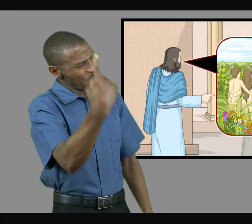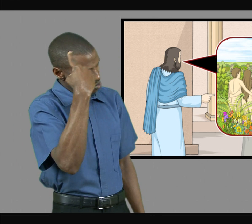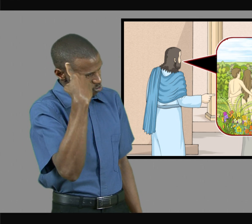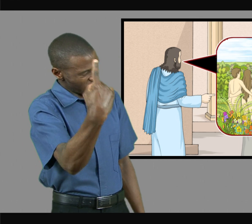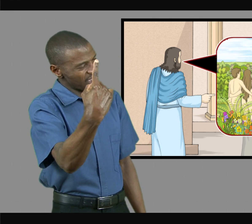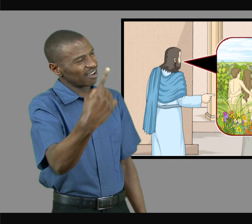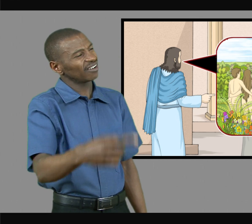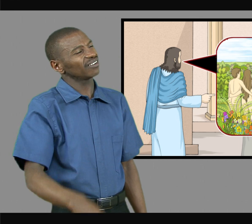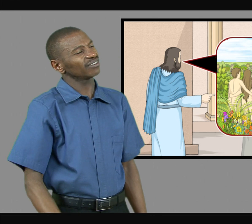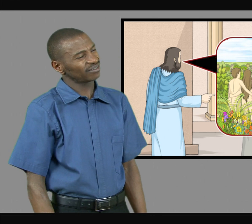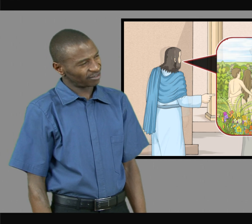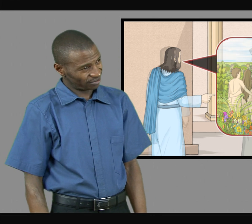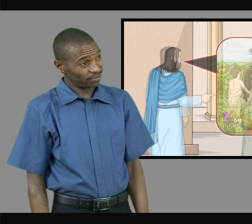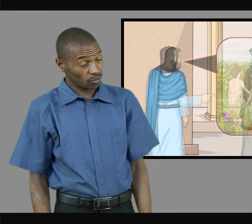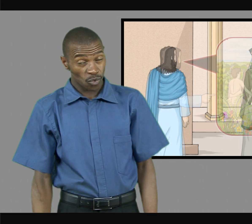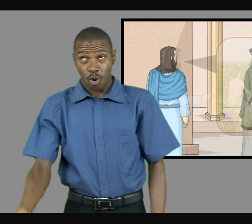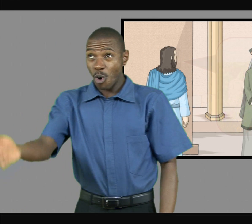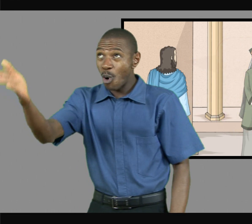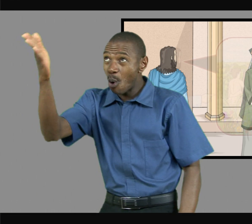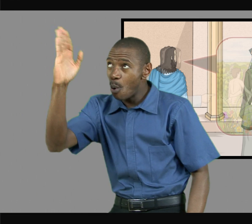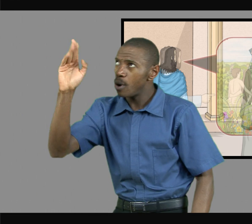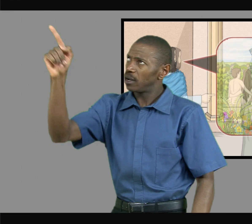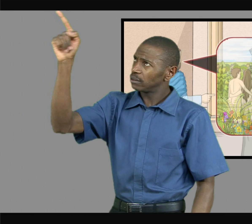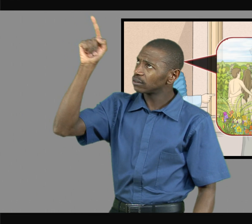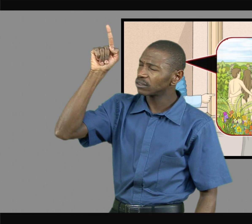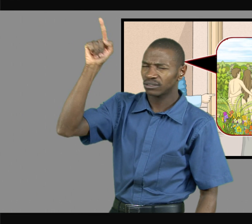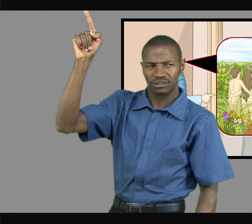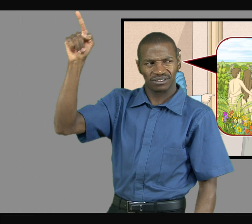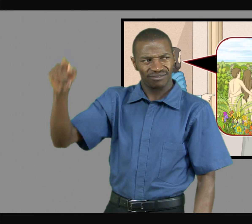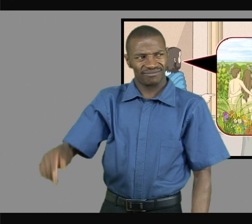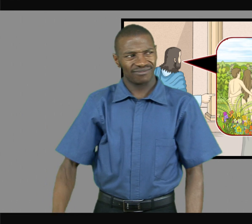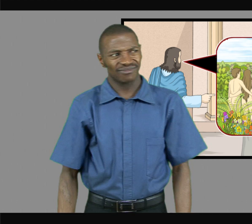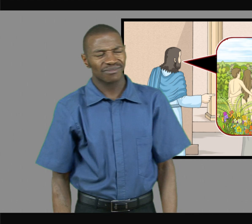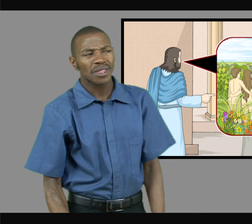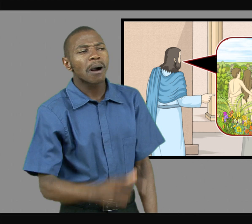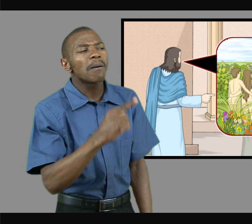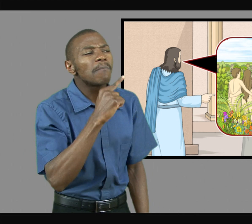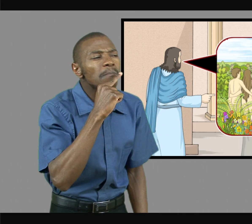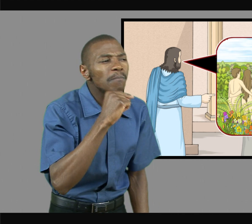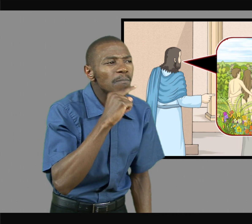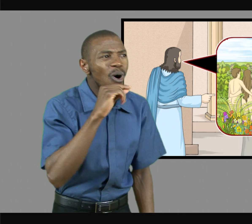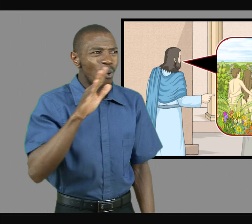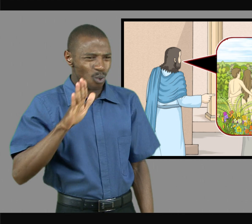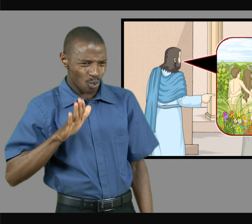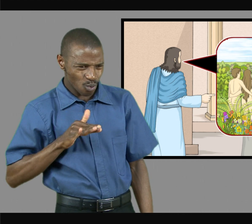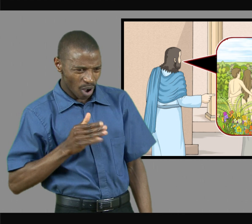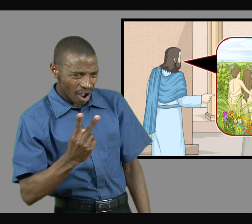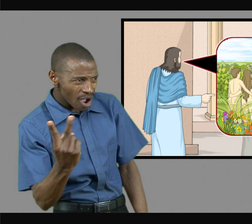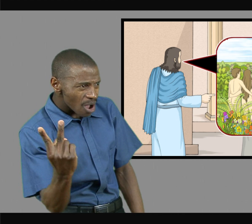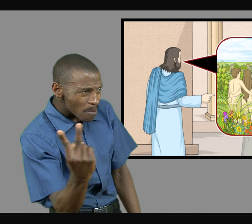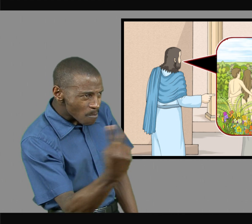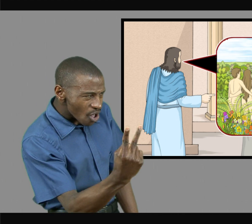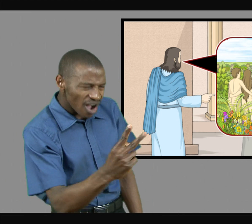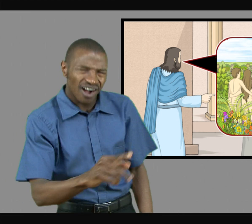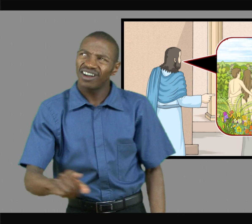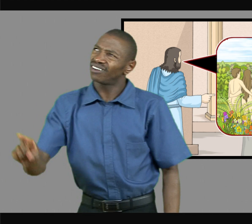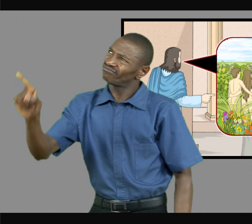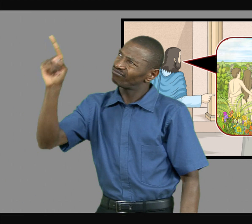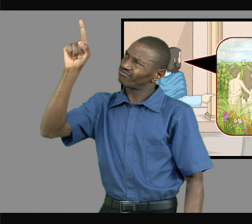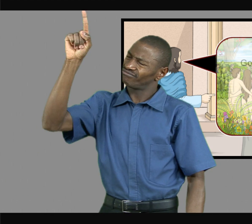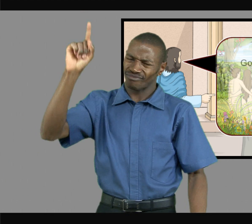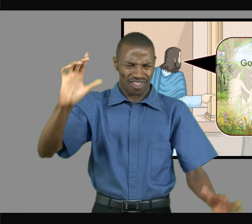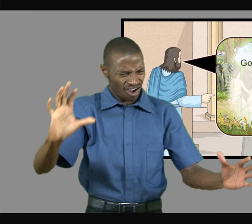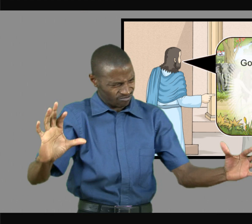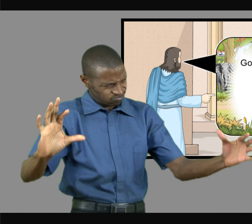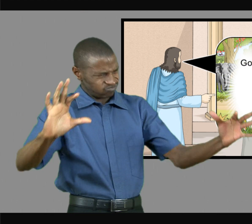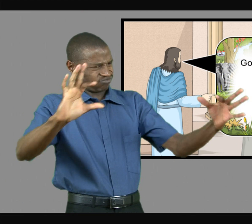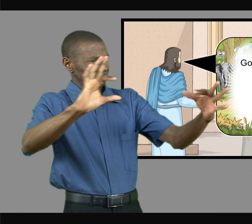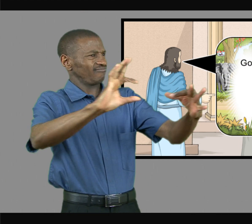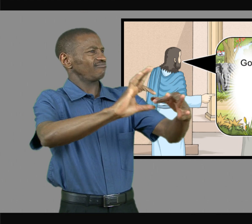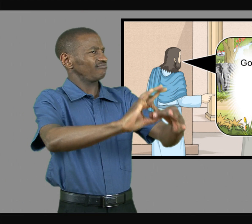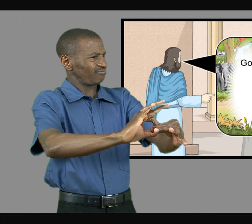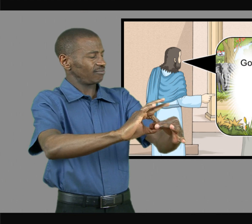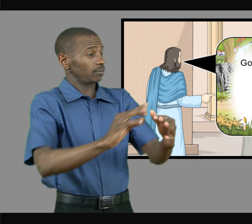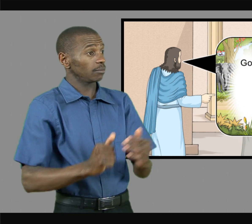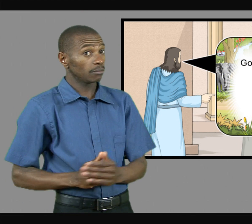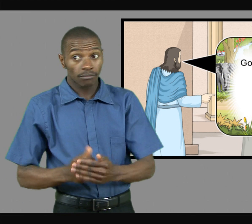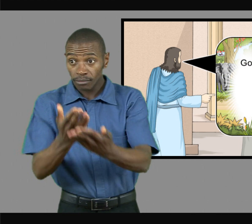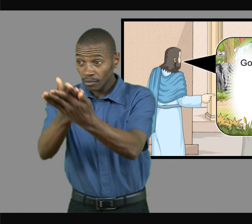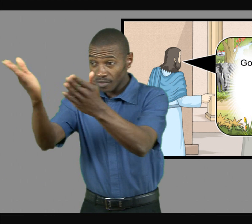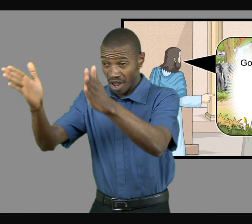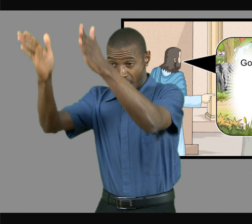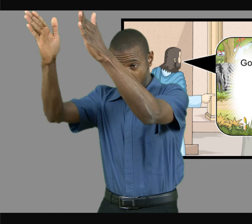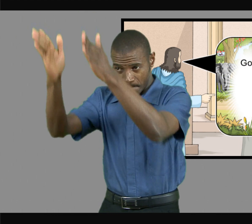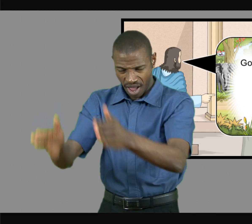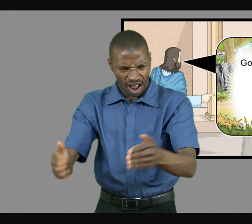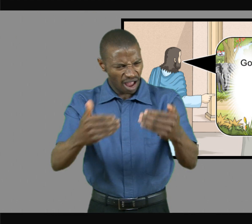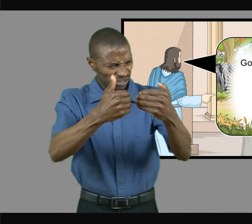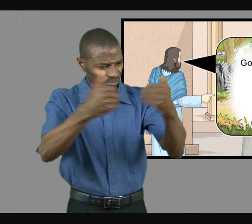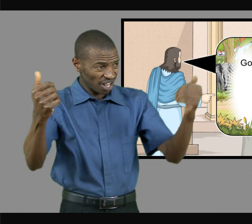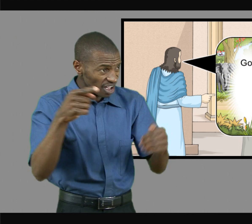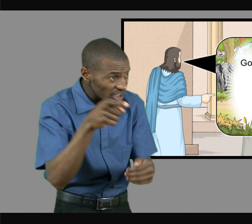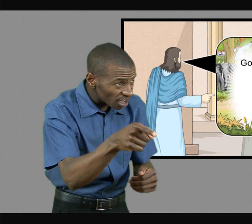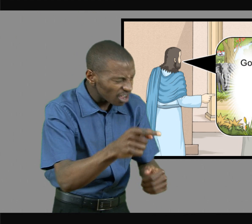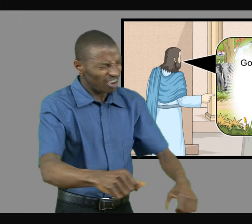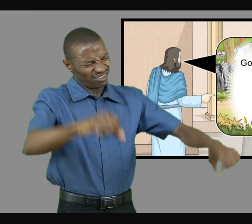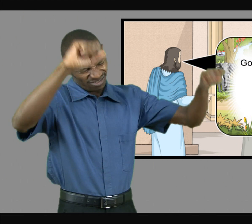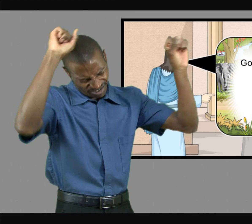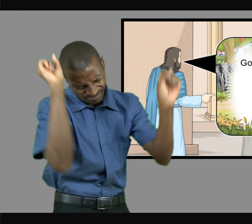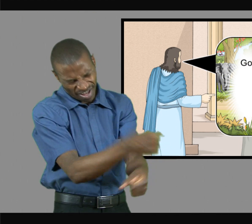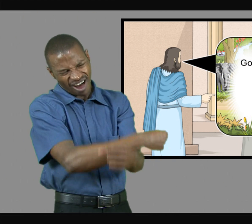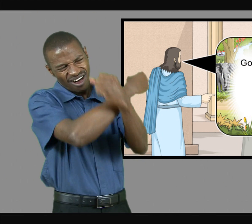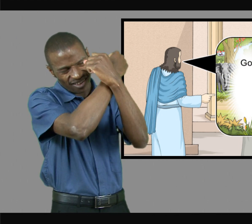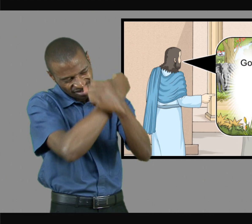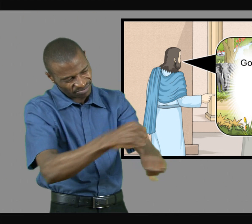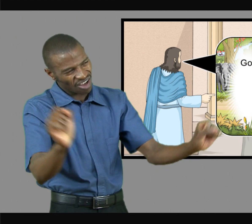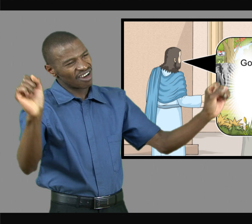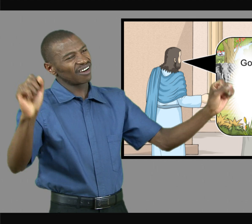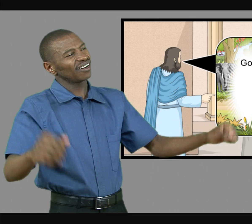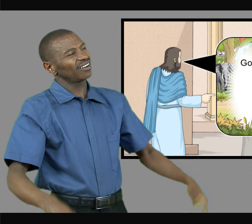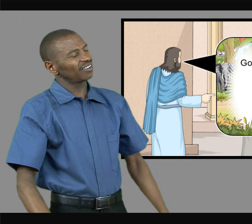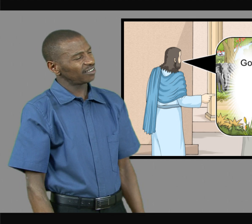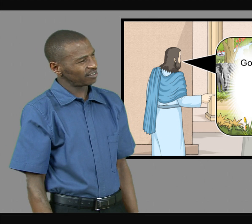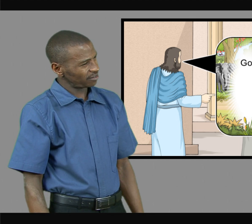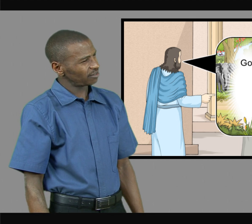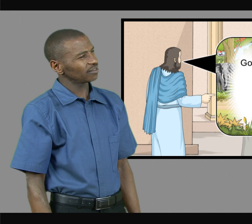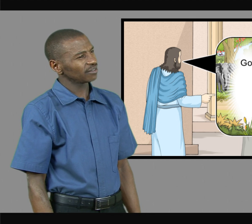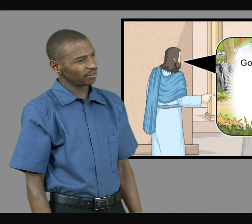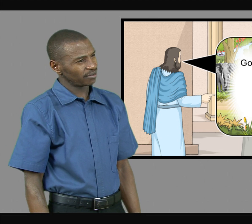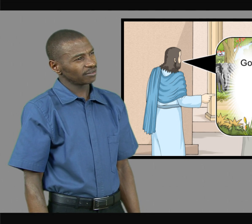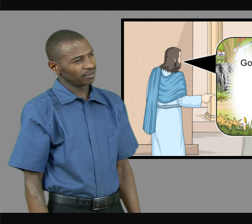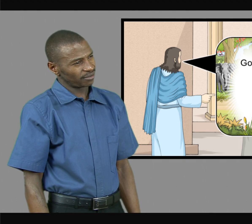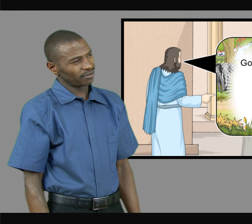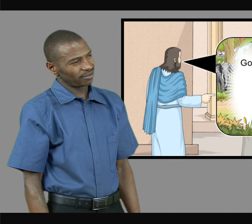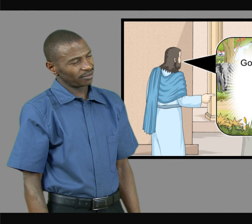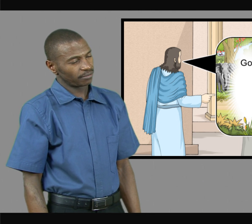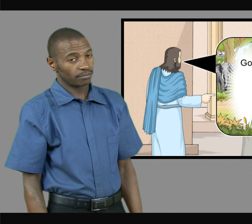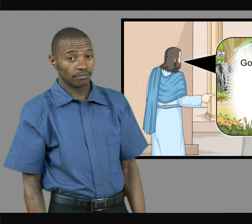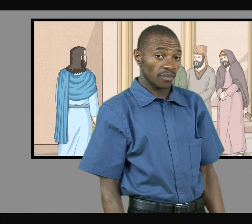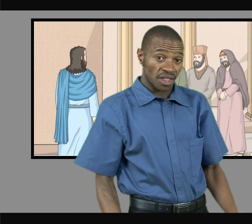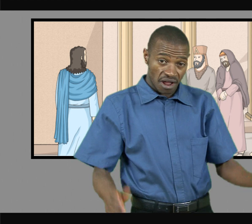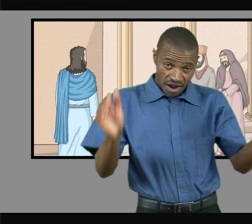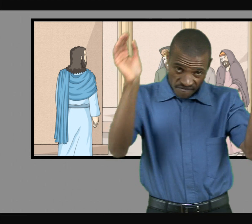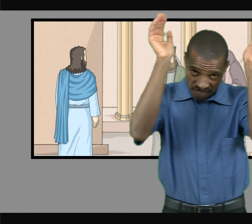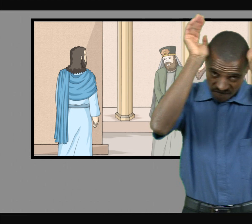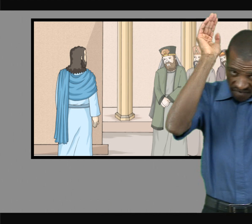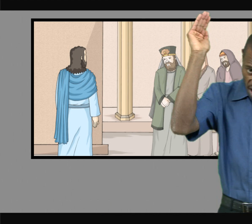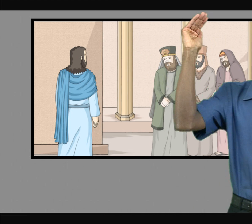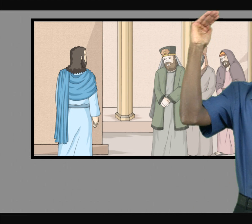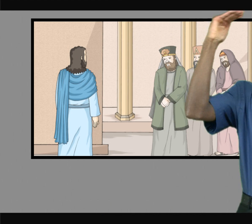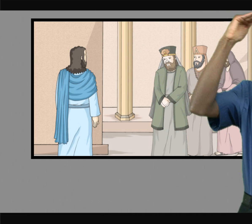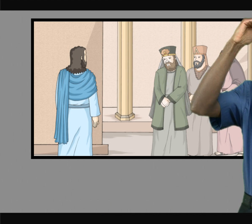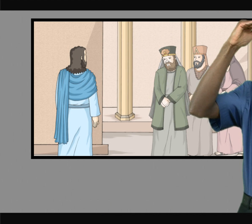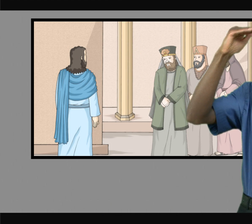Therefore what God has joined together, let man not separate.”